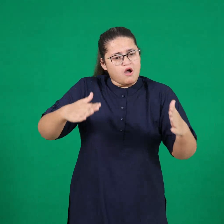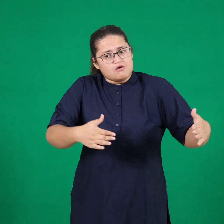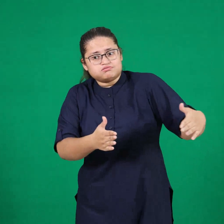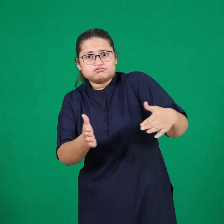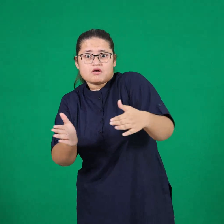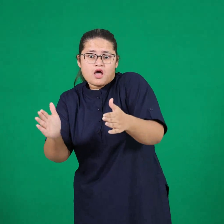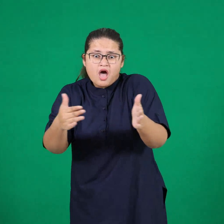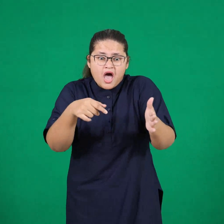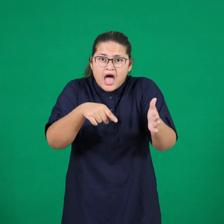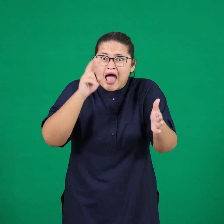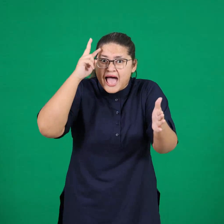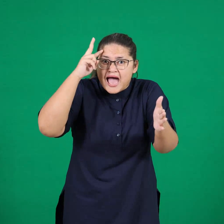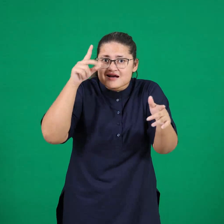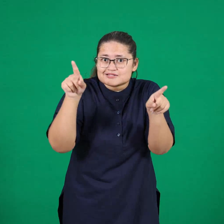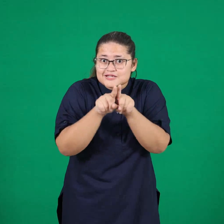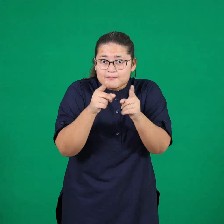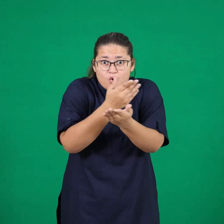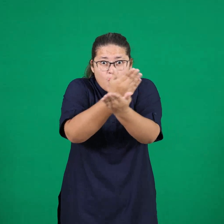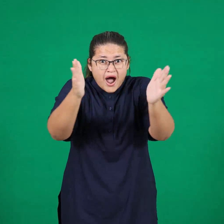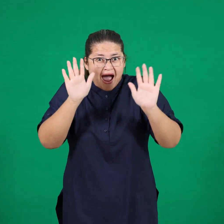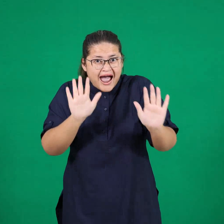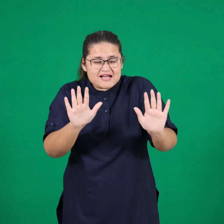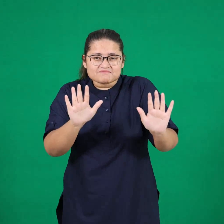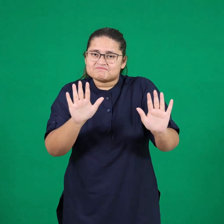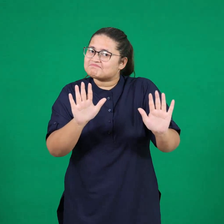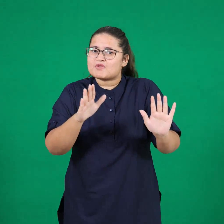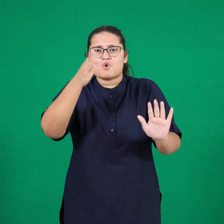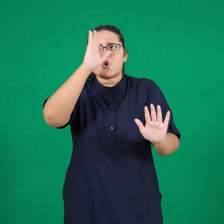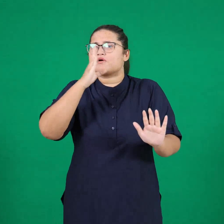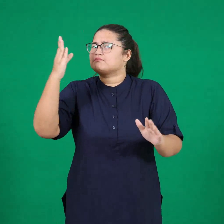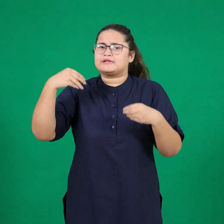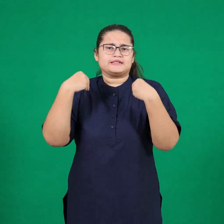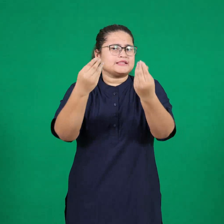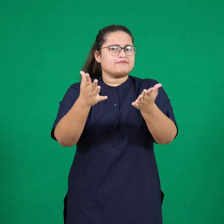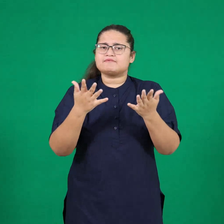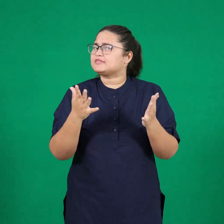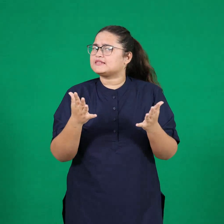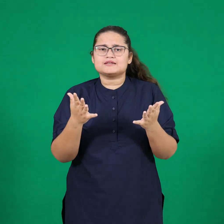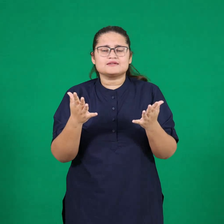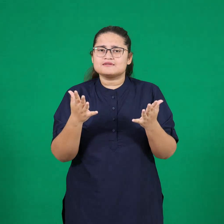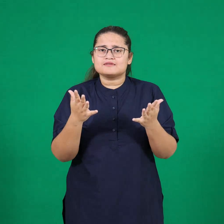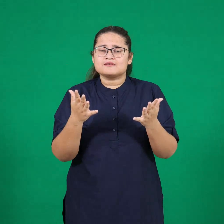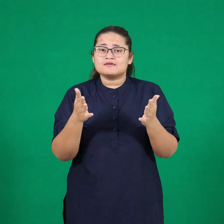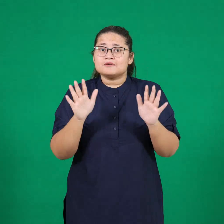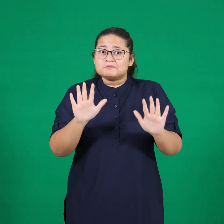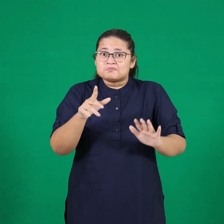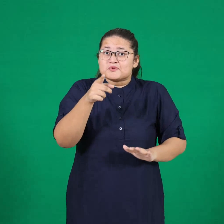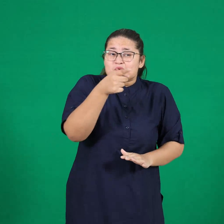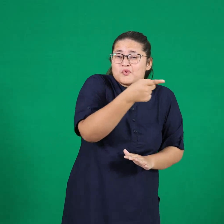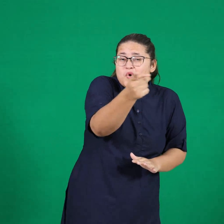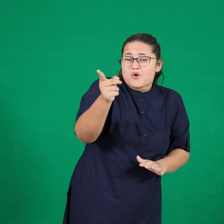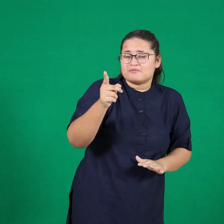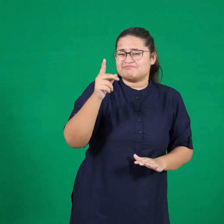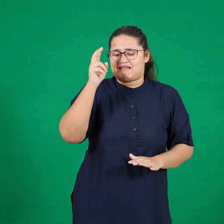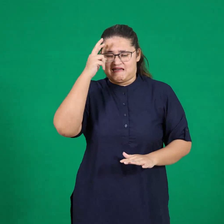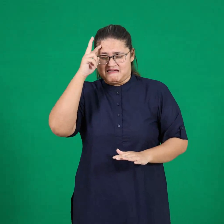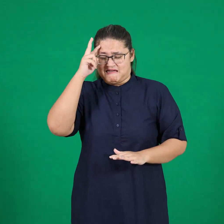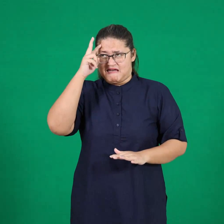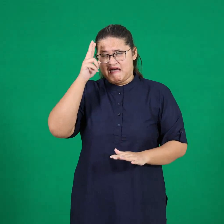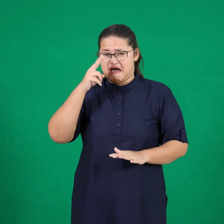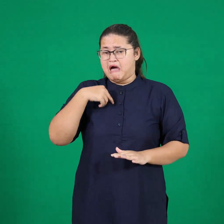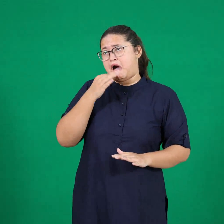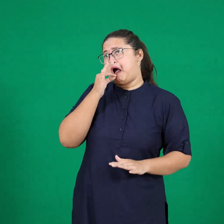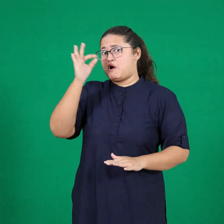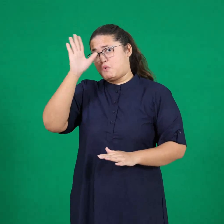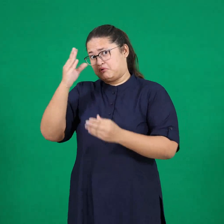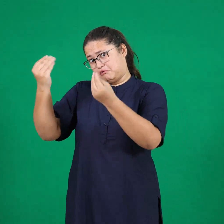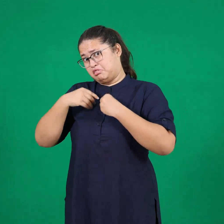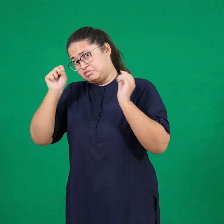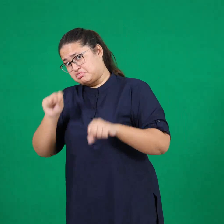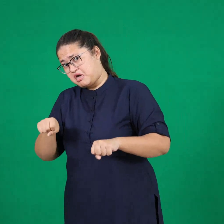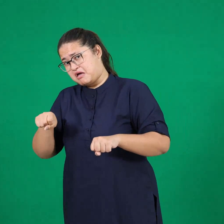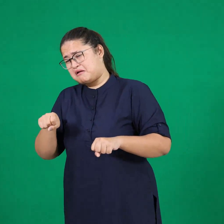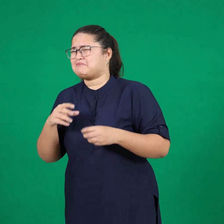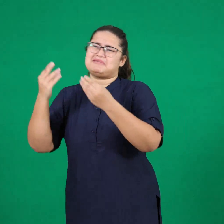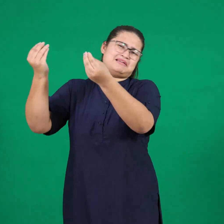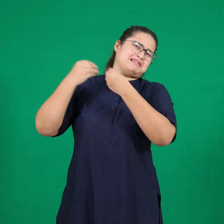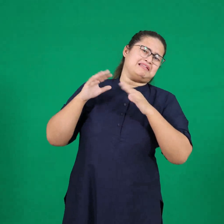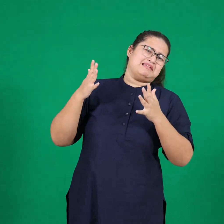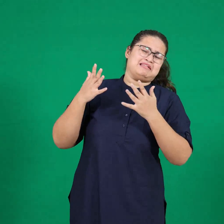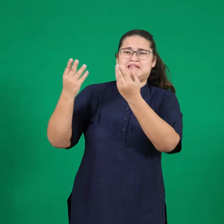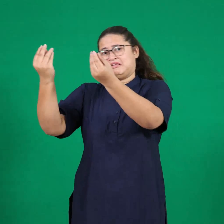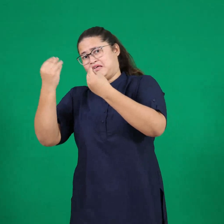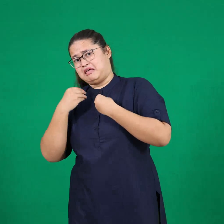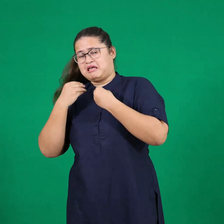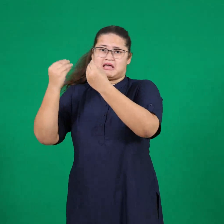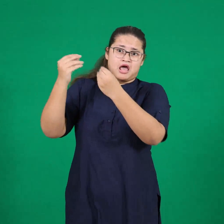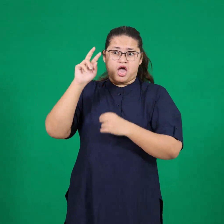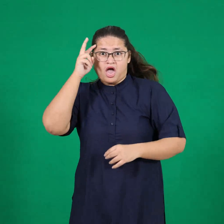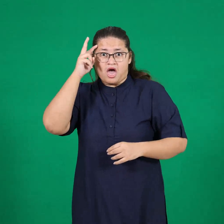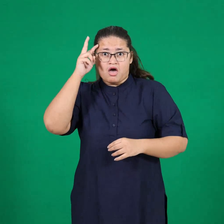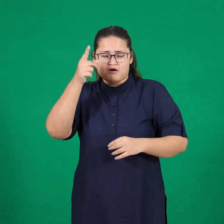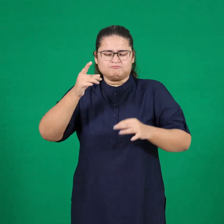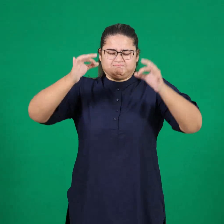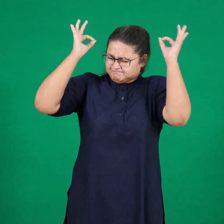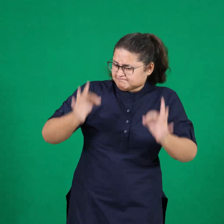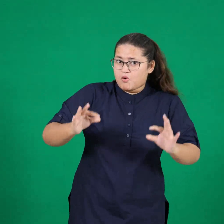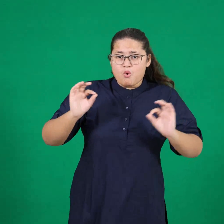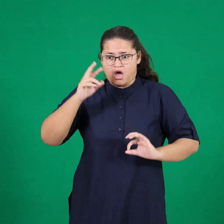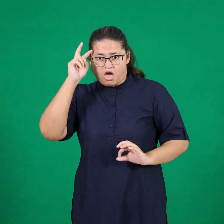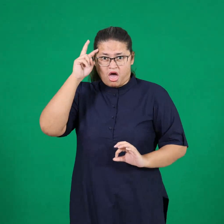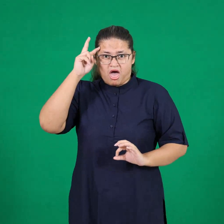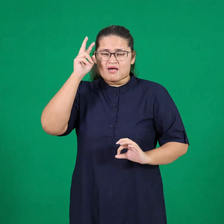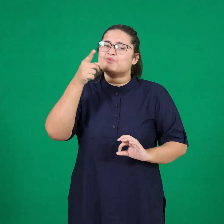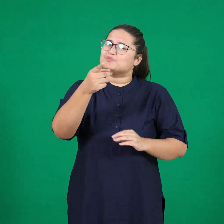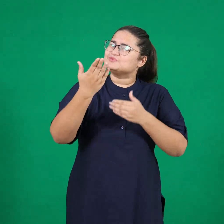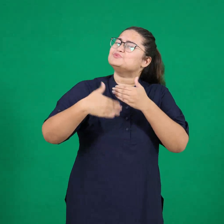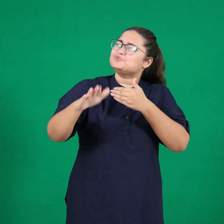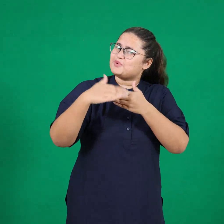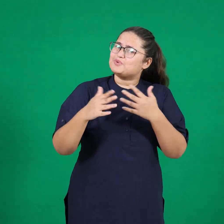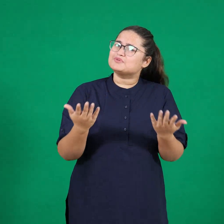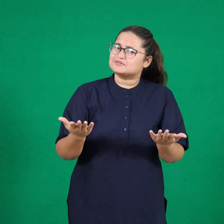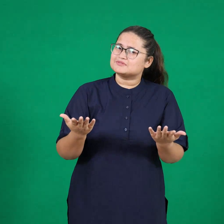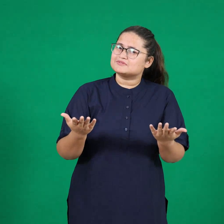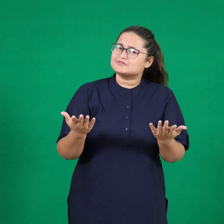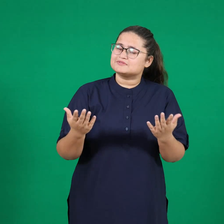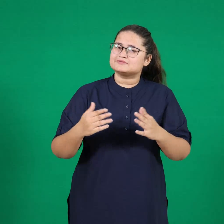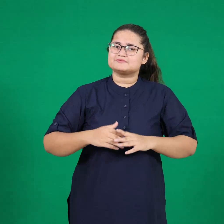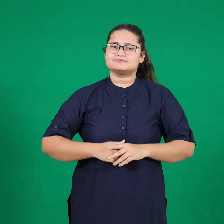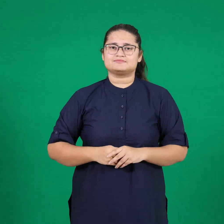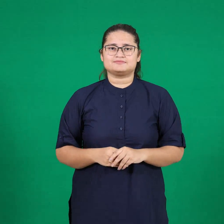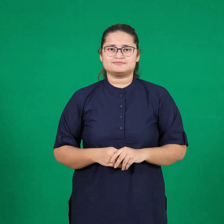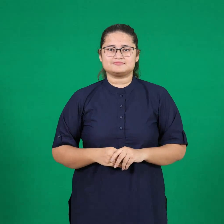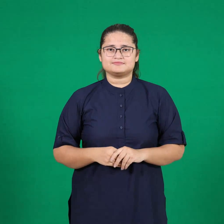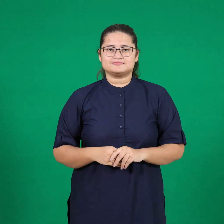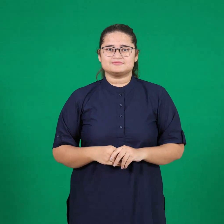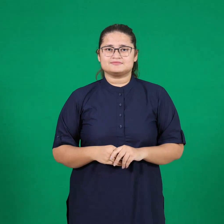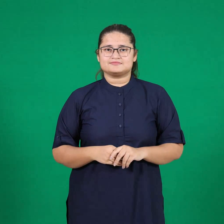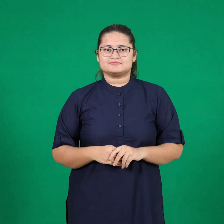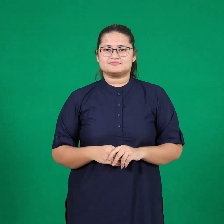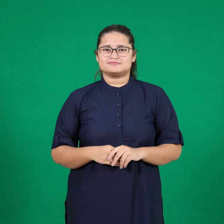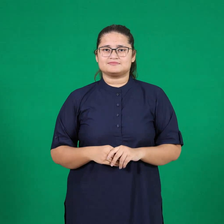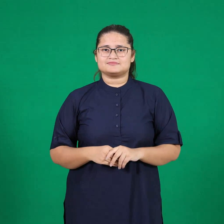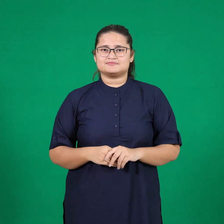That man should not expect to receive anything from the Lord. He is a double-minded man, unstable in all his ways.